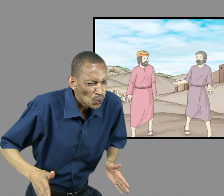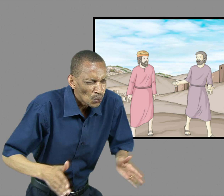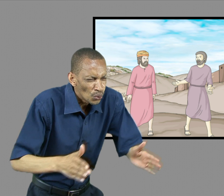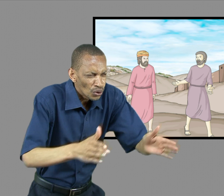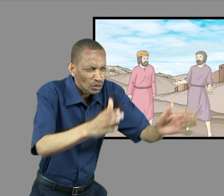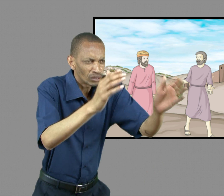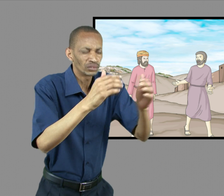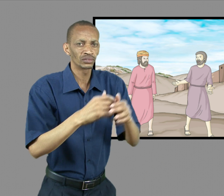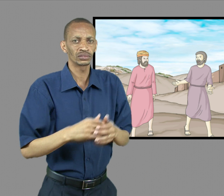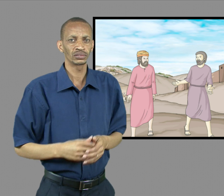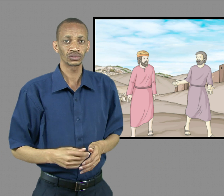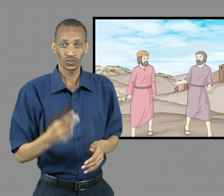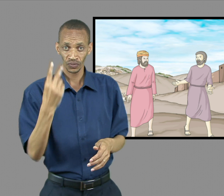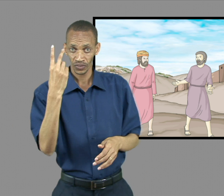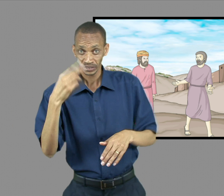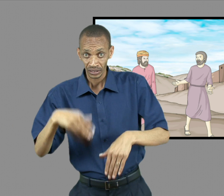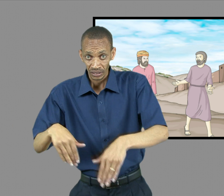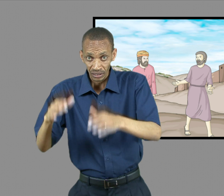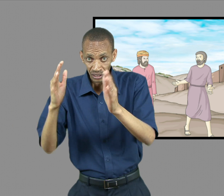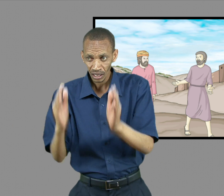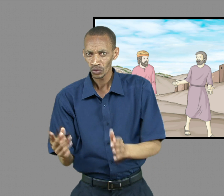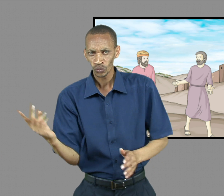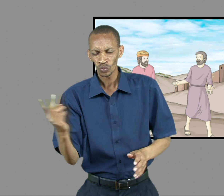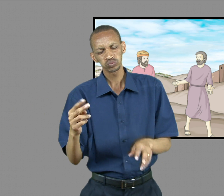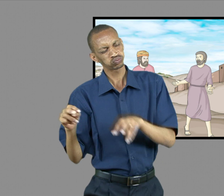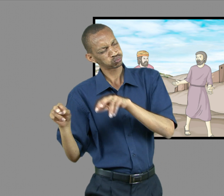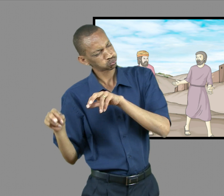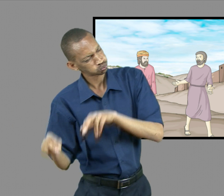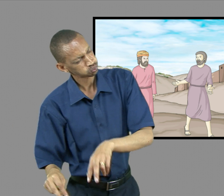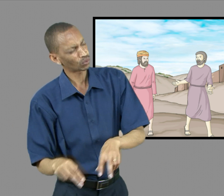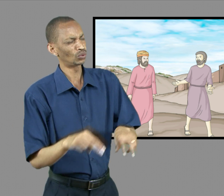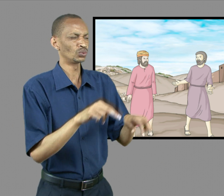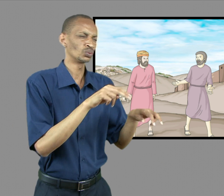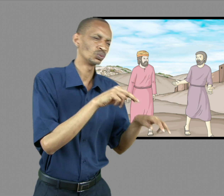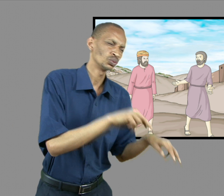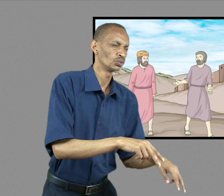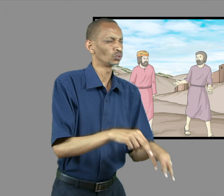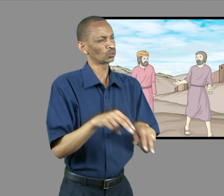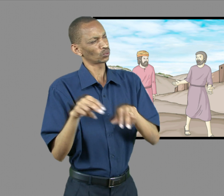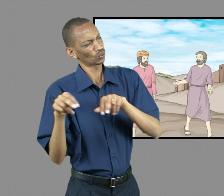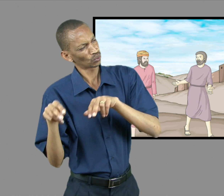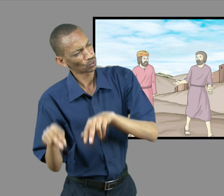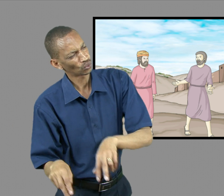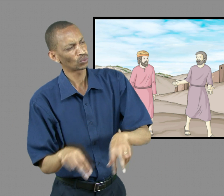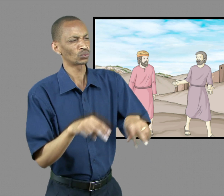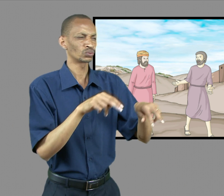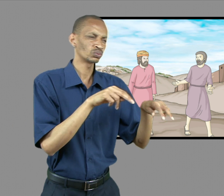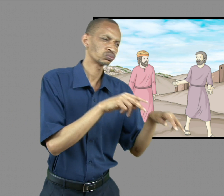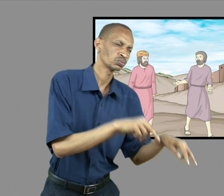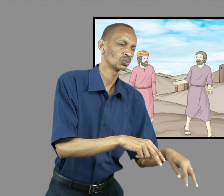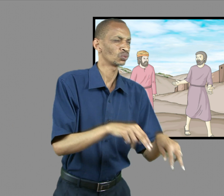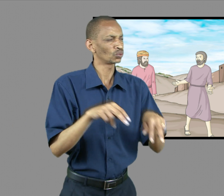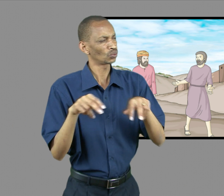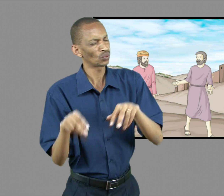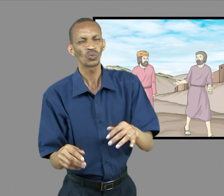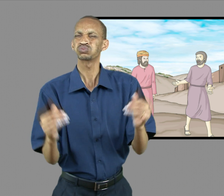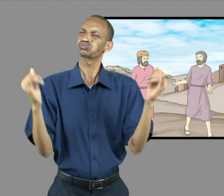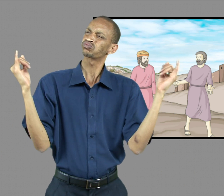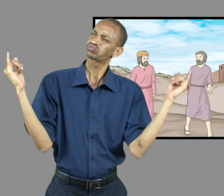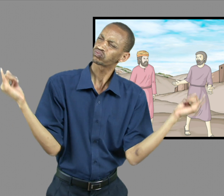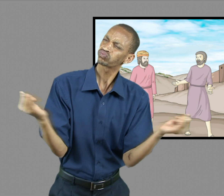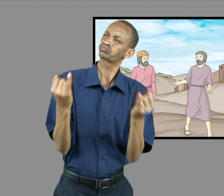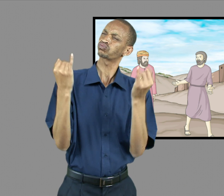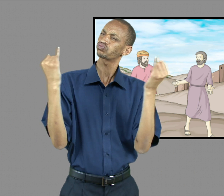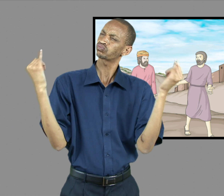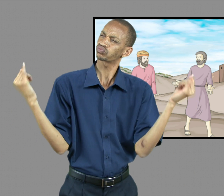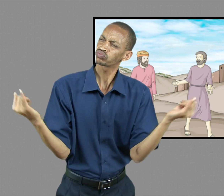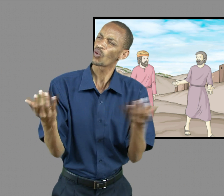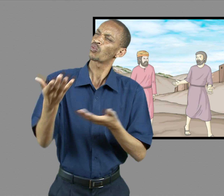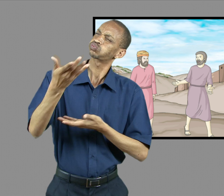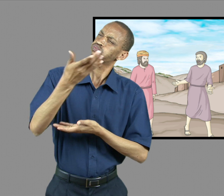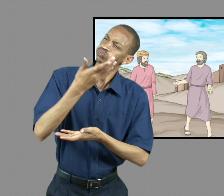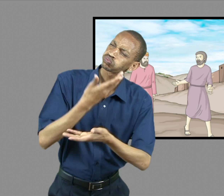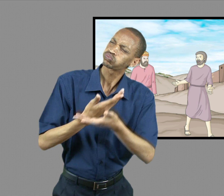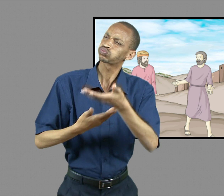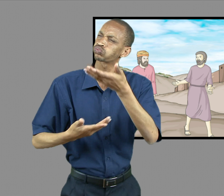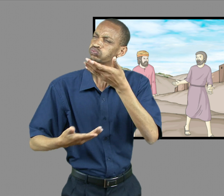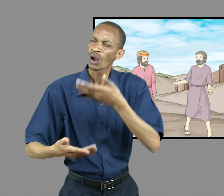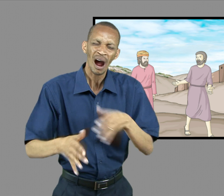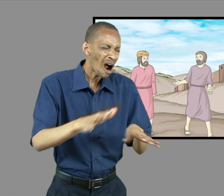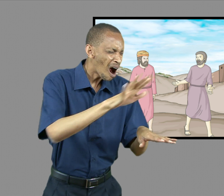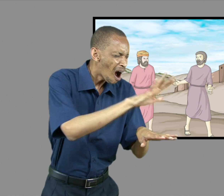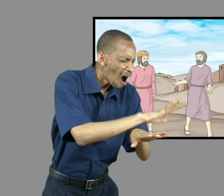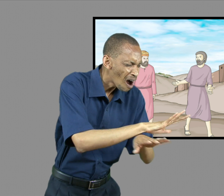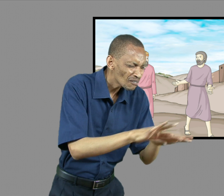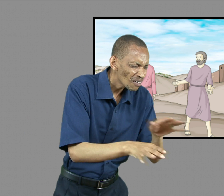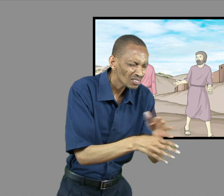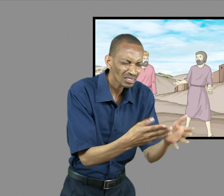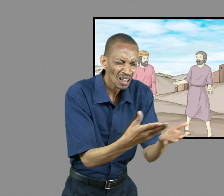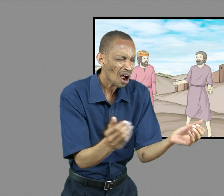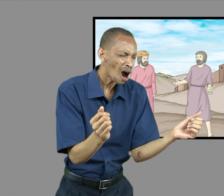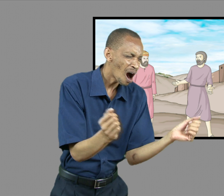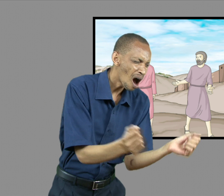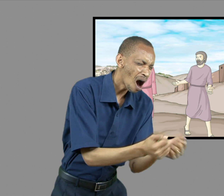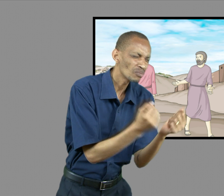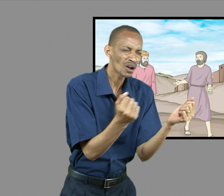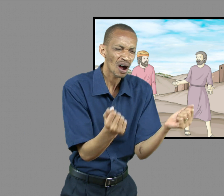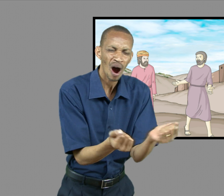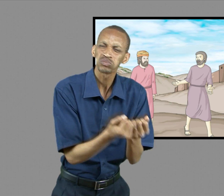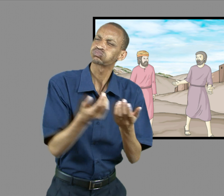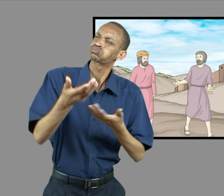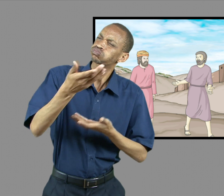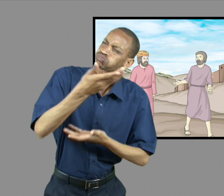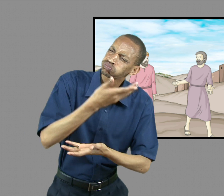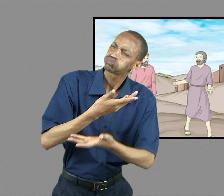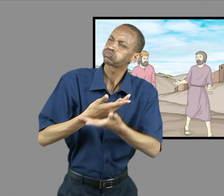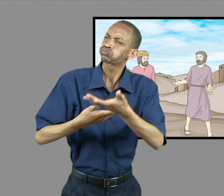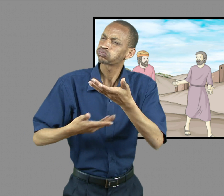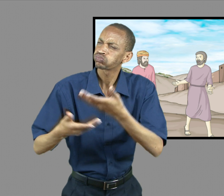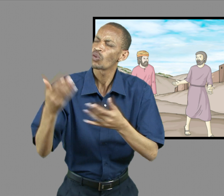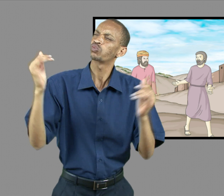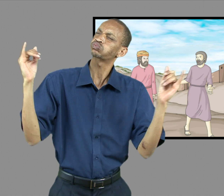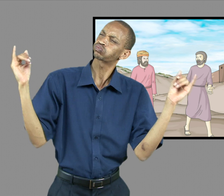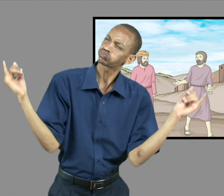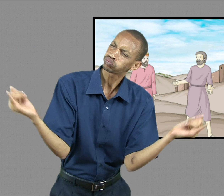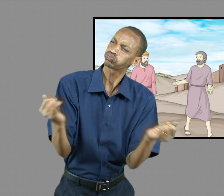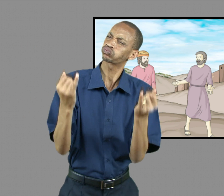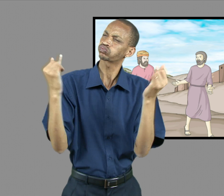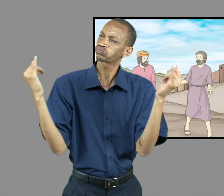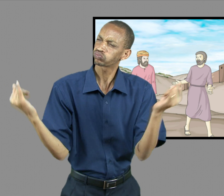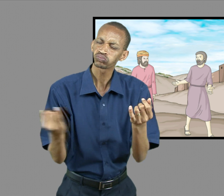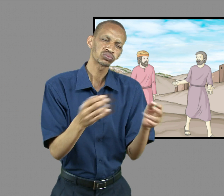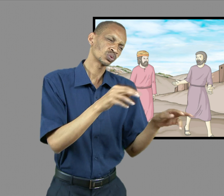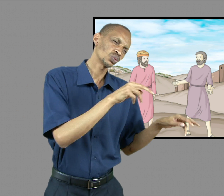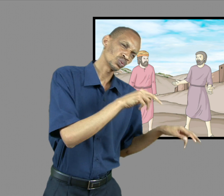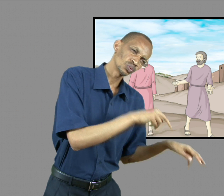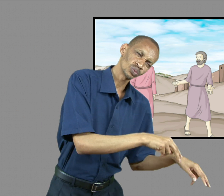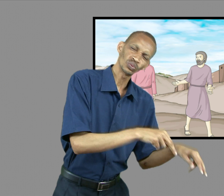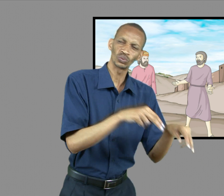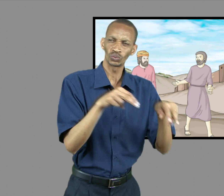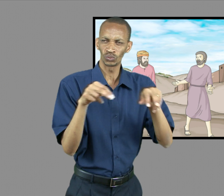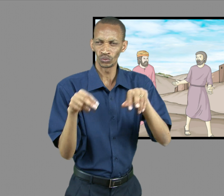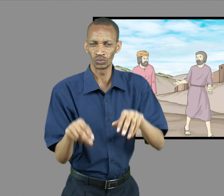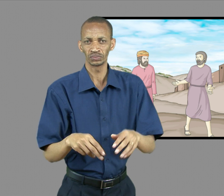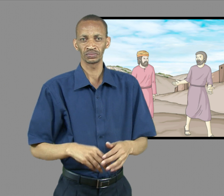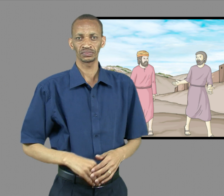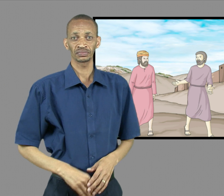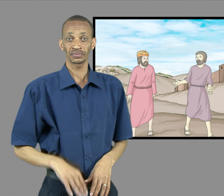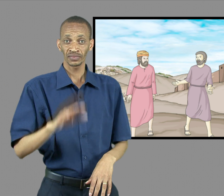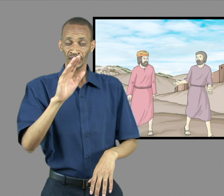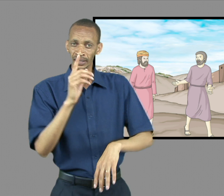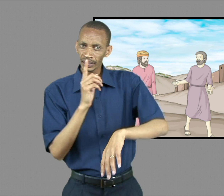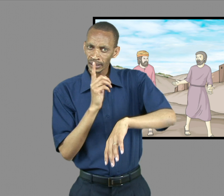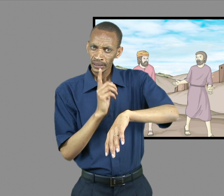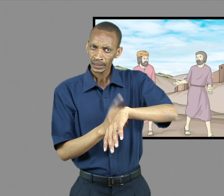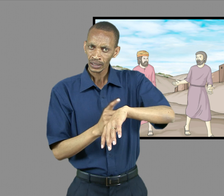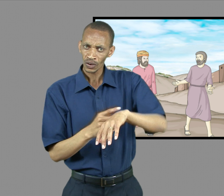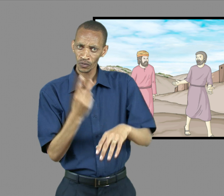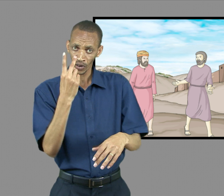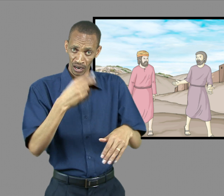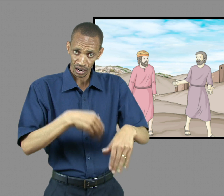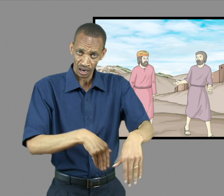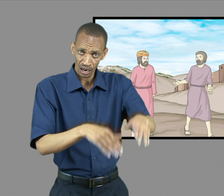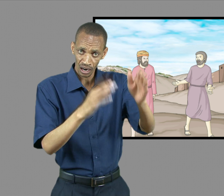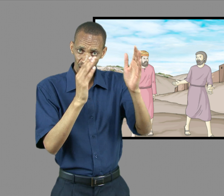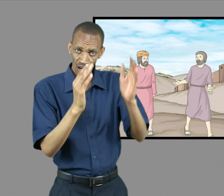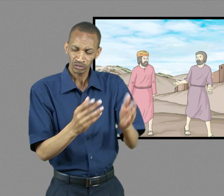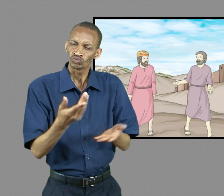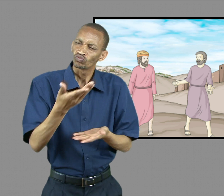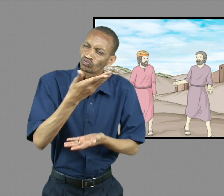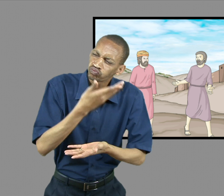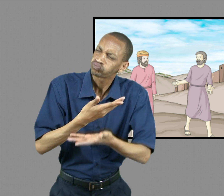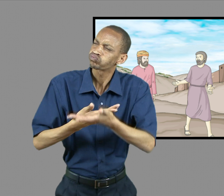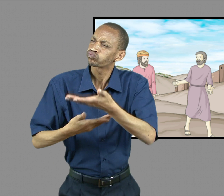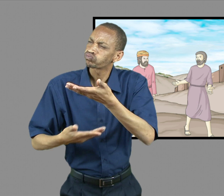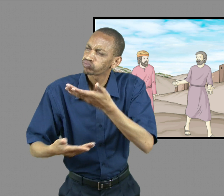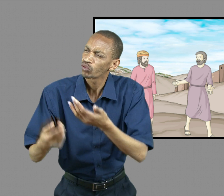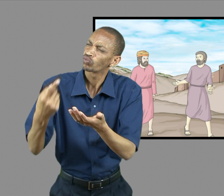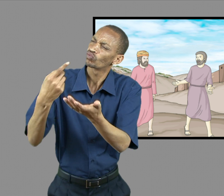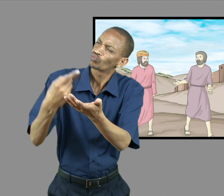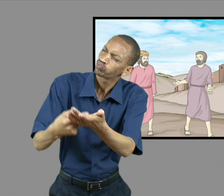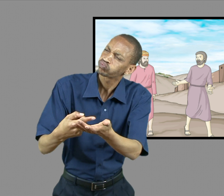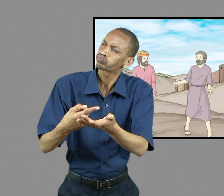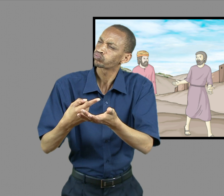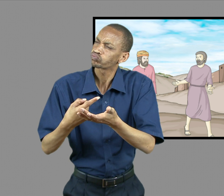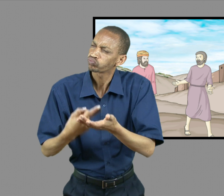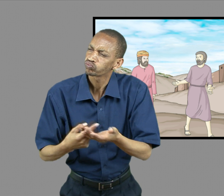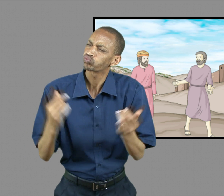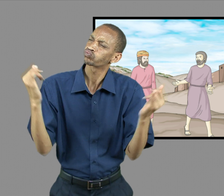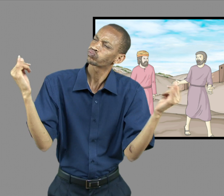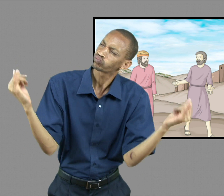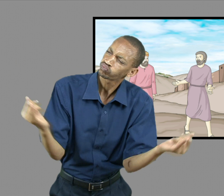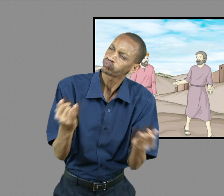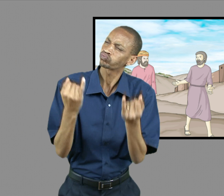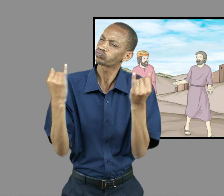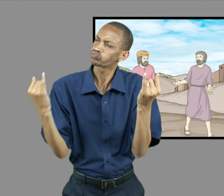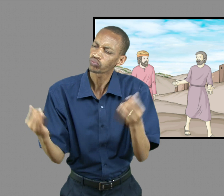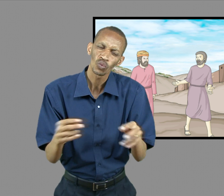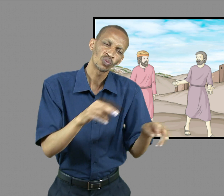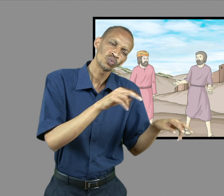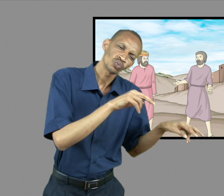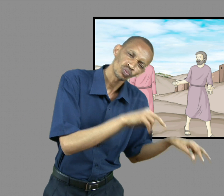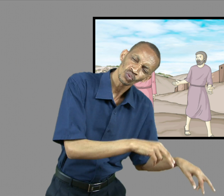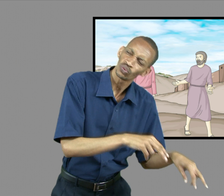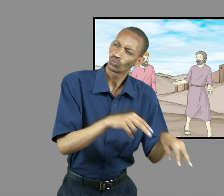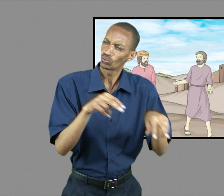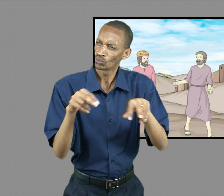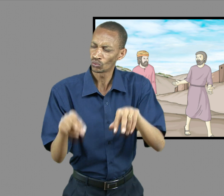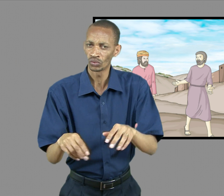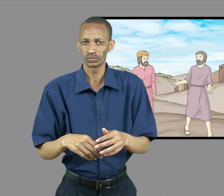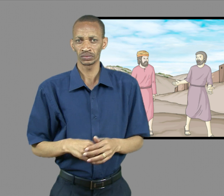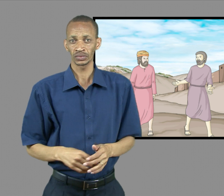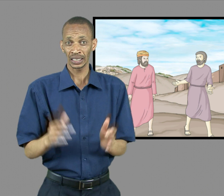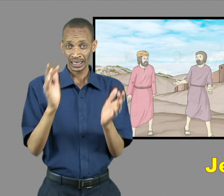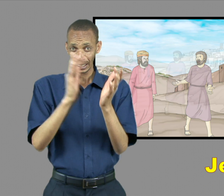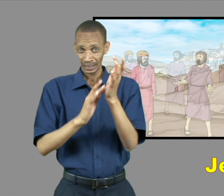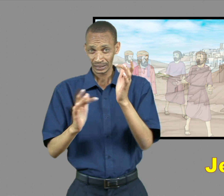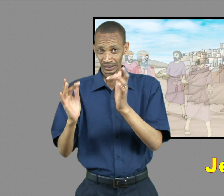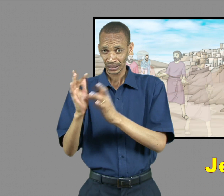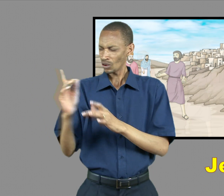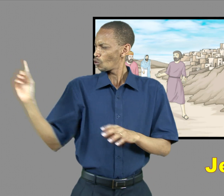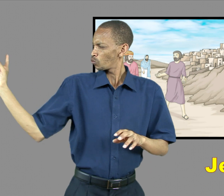They were talking with each other about everything that had happened.